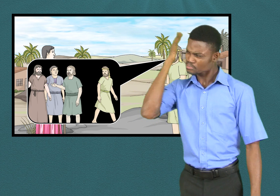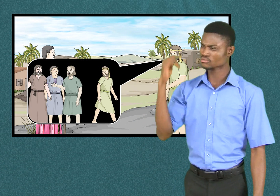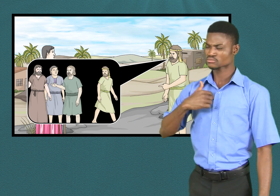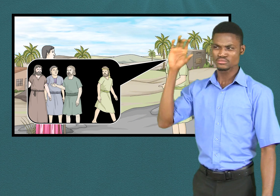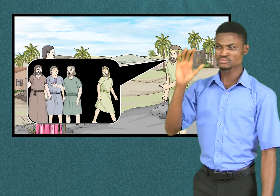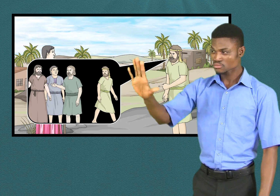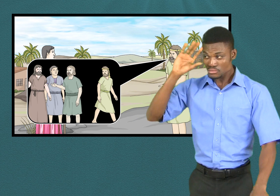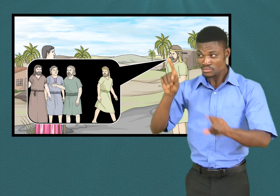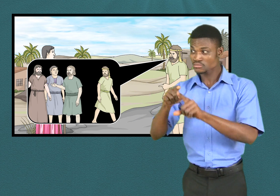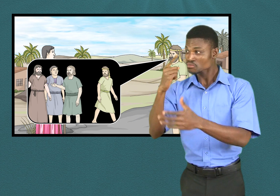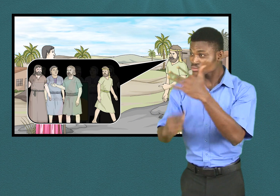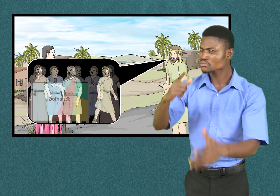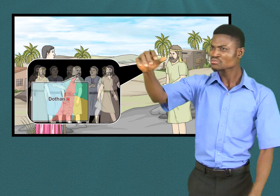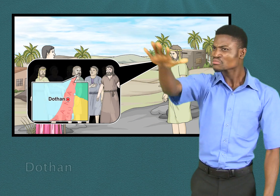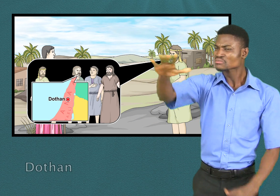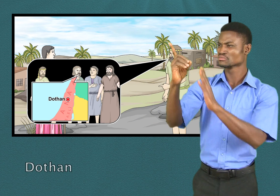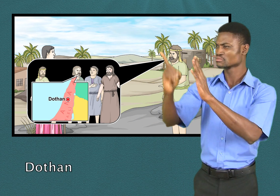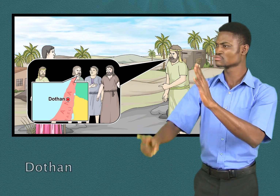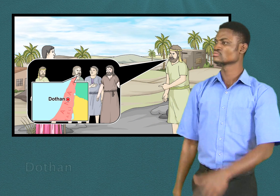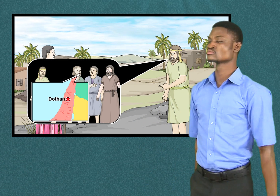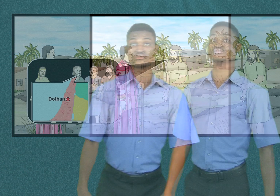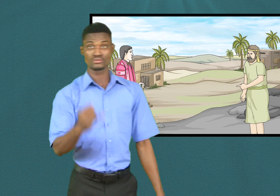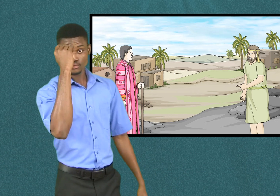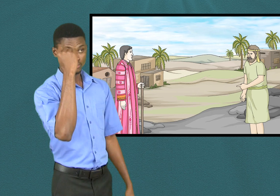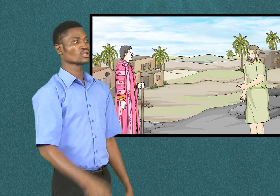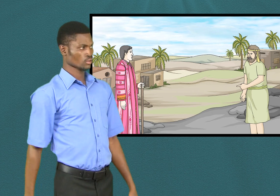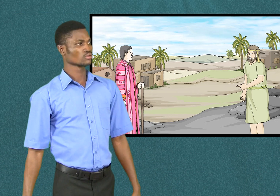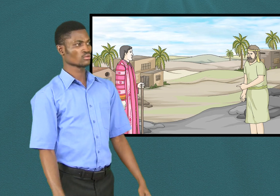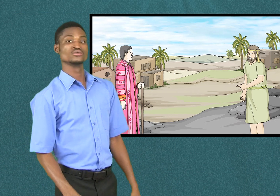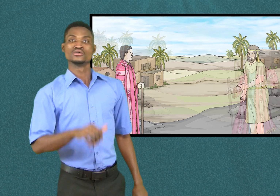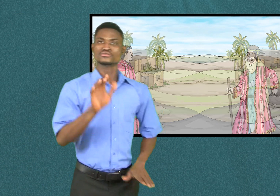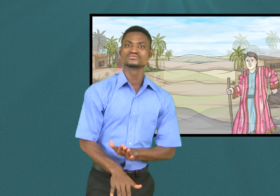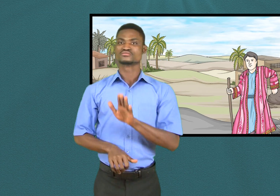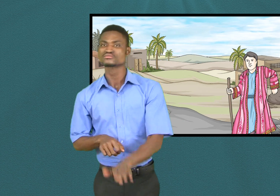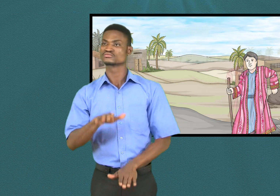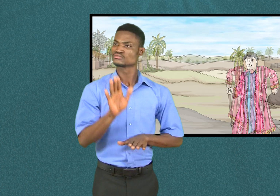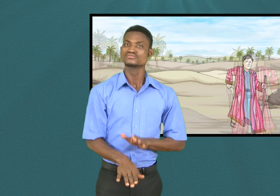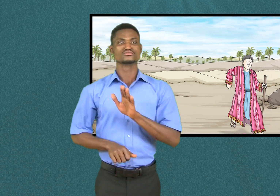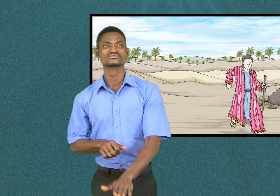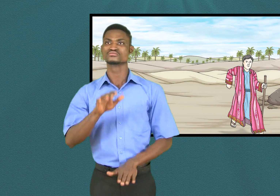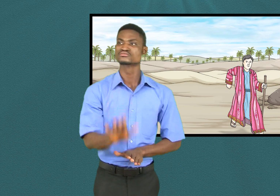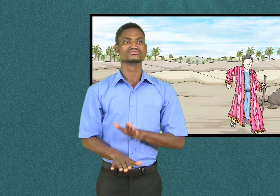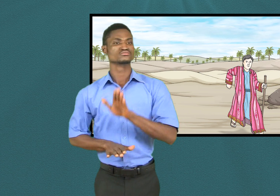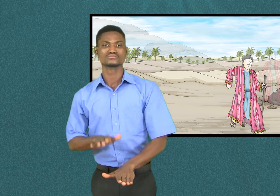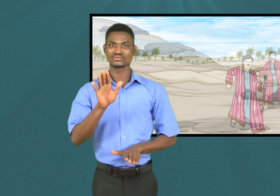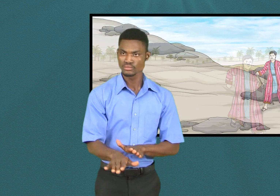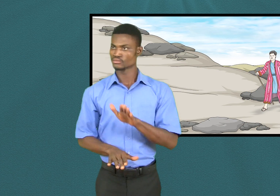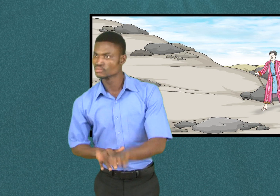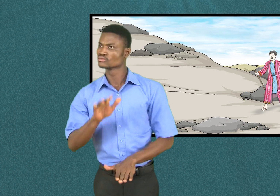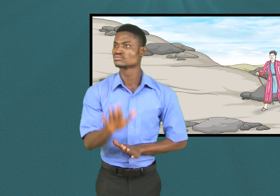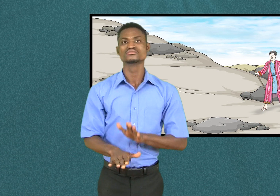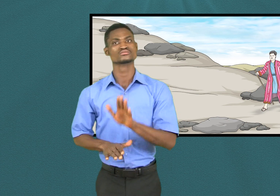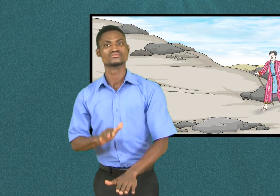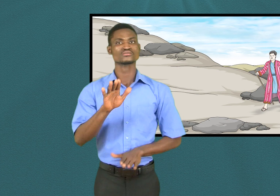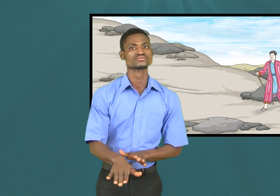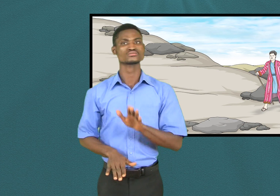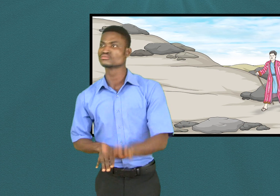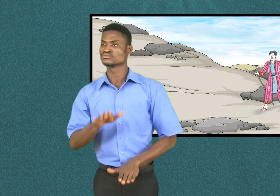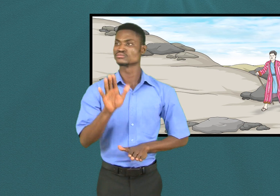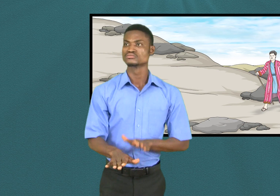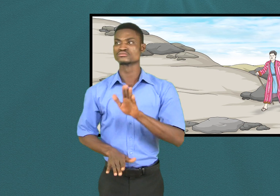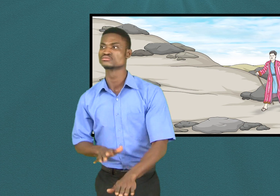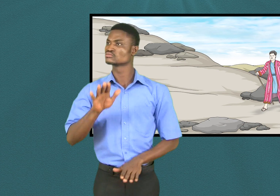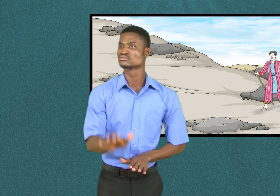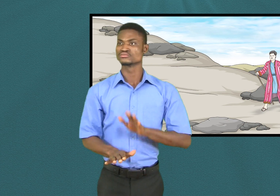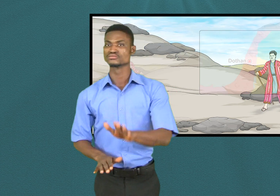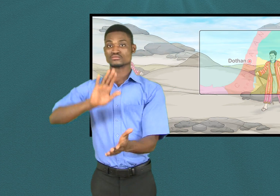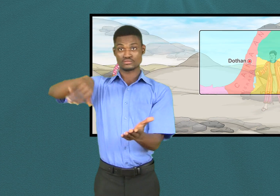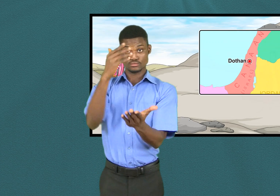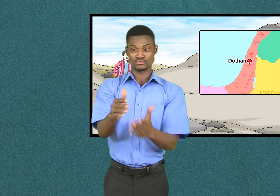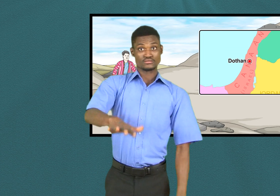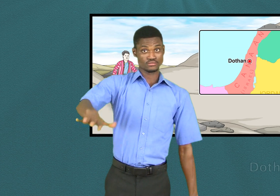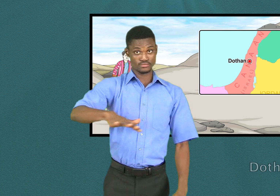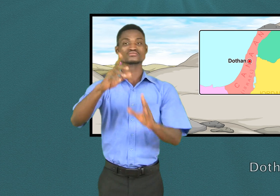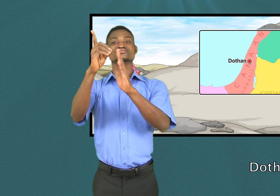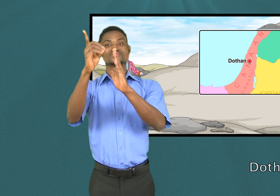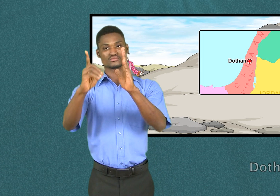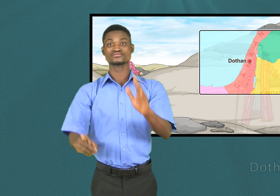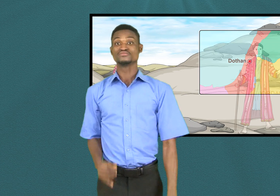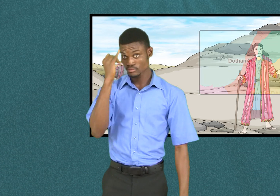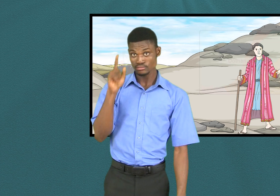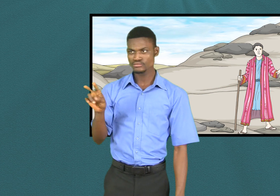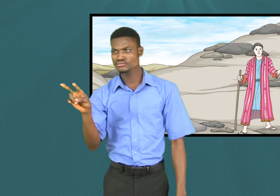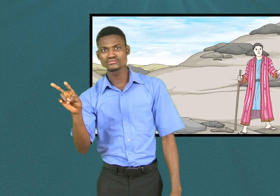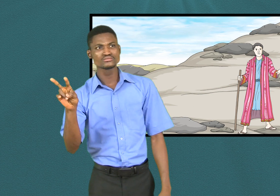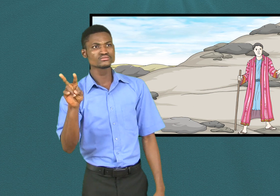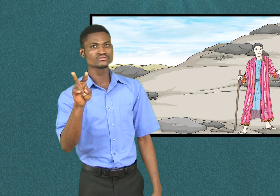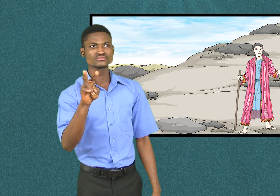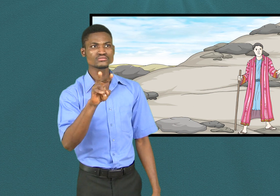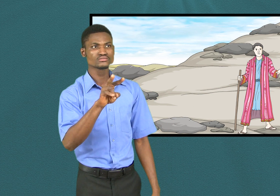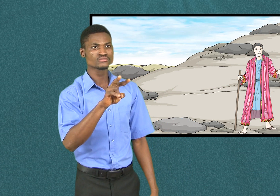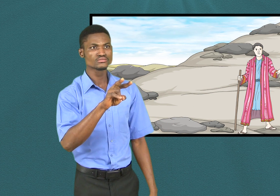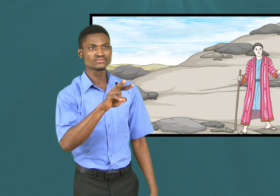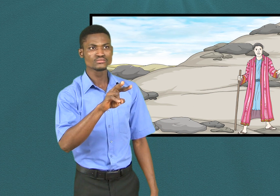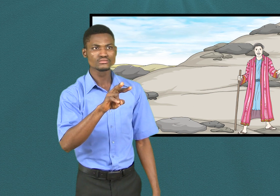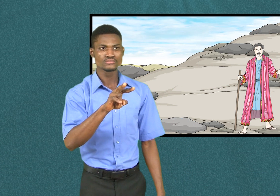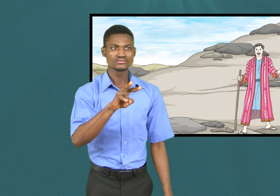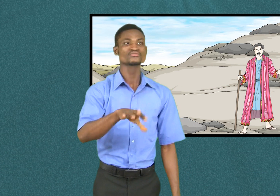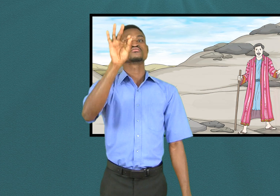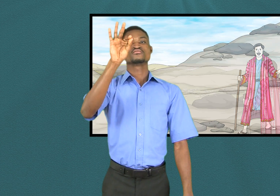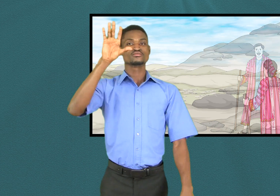“I heard them say, ‘Let us go to Dothan.’” So Joseph set out after his brothers and found them at Dothan.